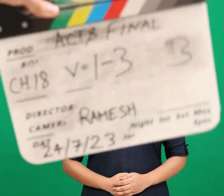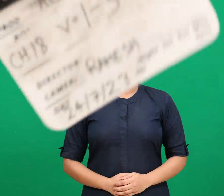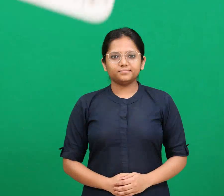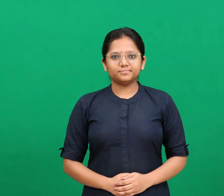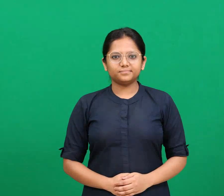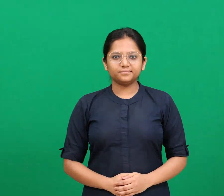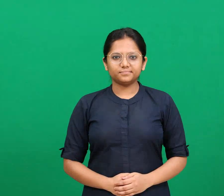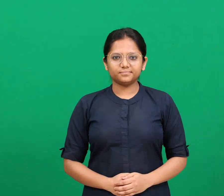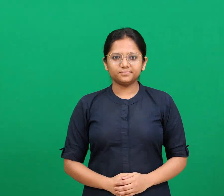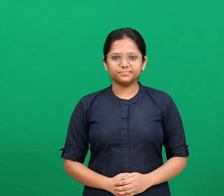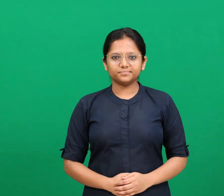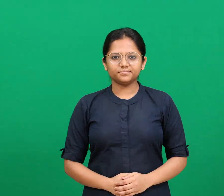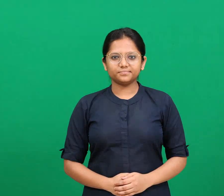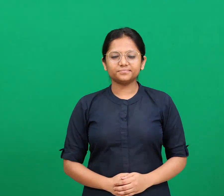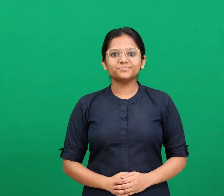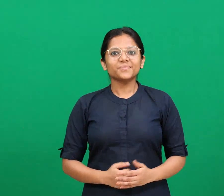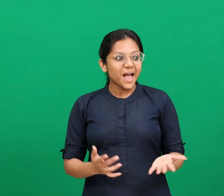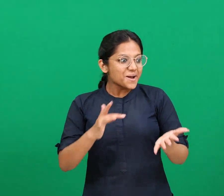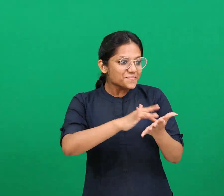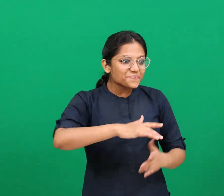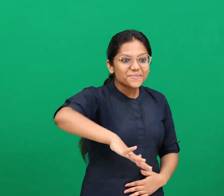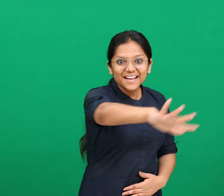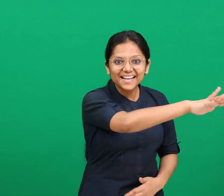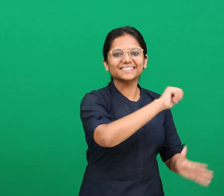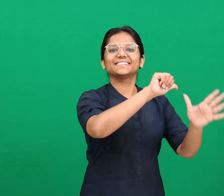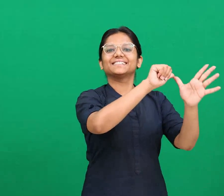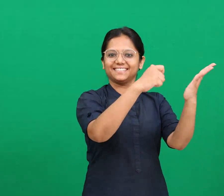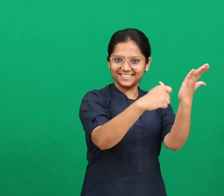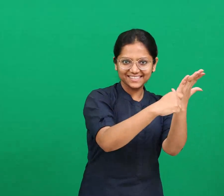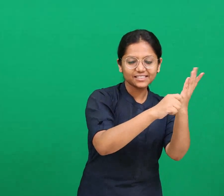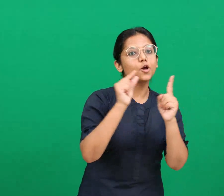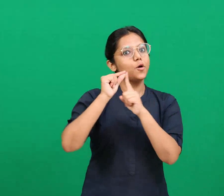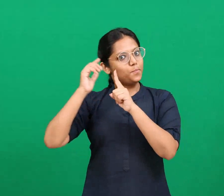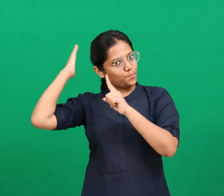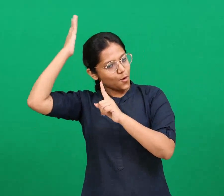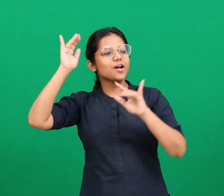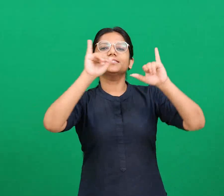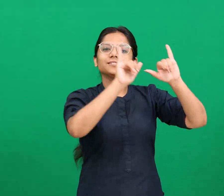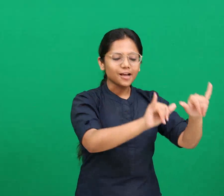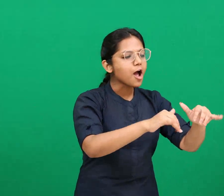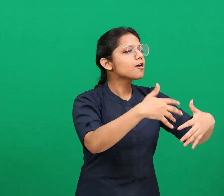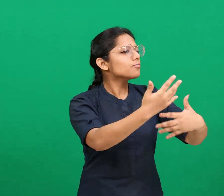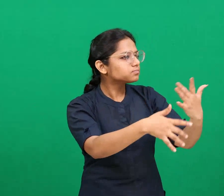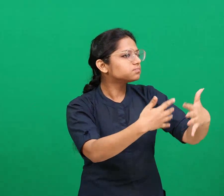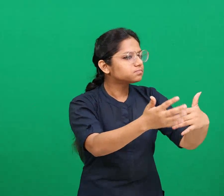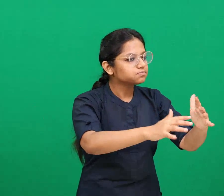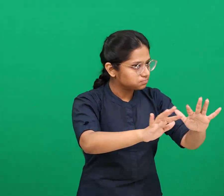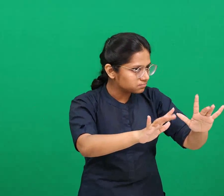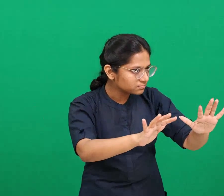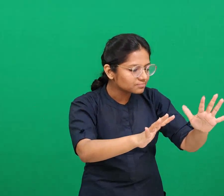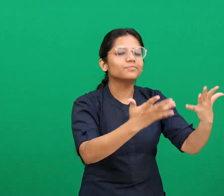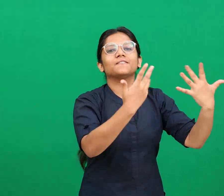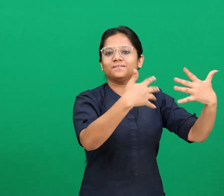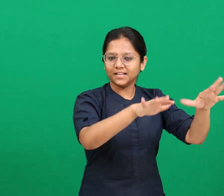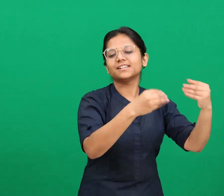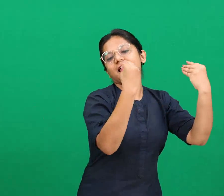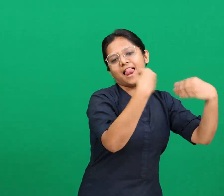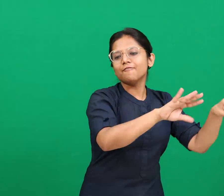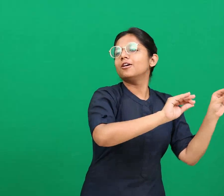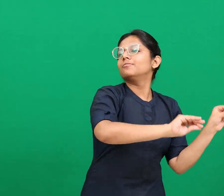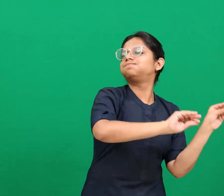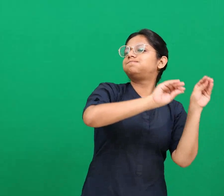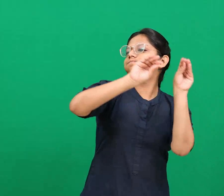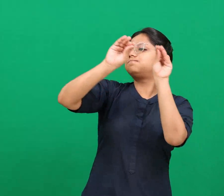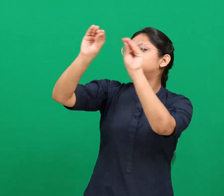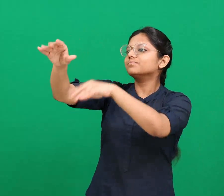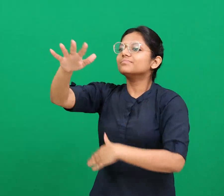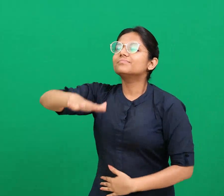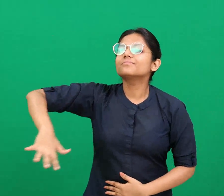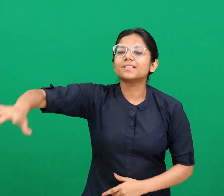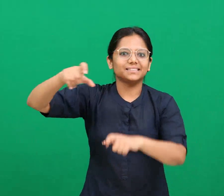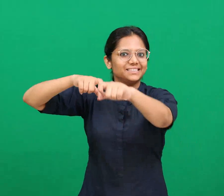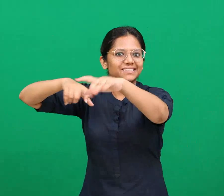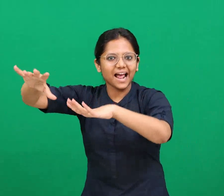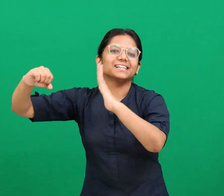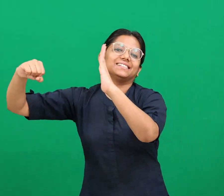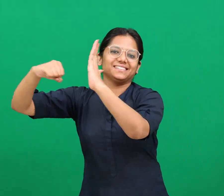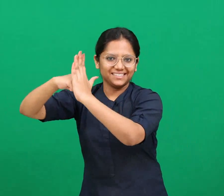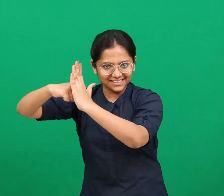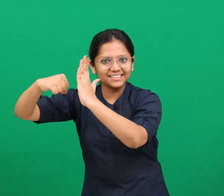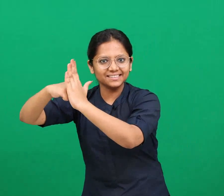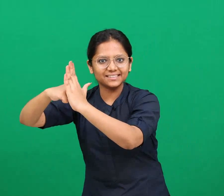After this, Paul left Athens and went to Corinth.